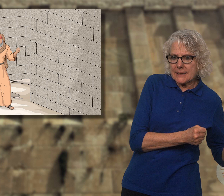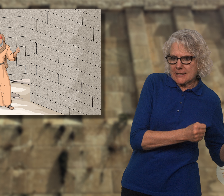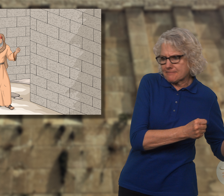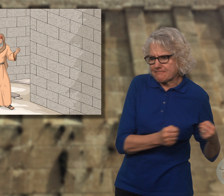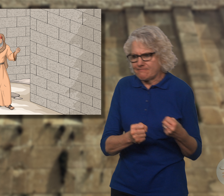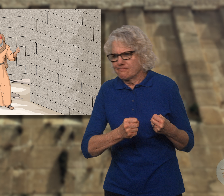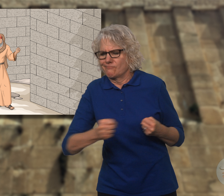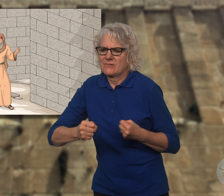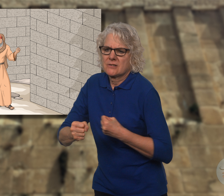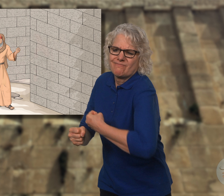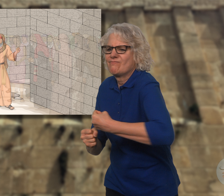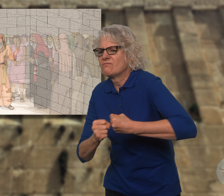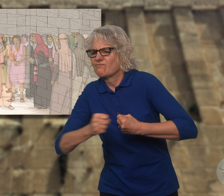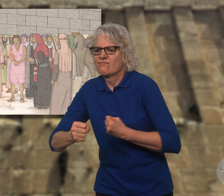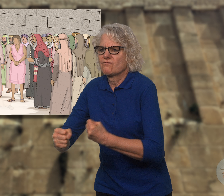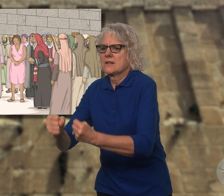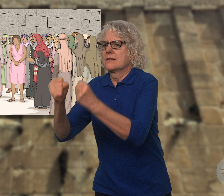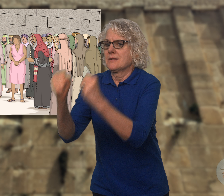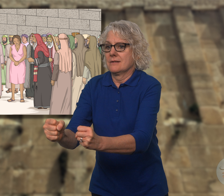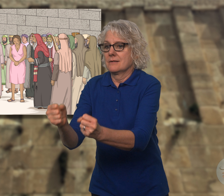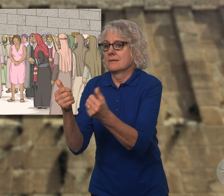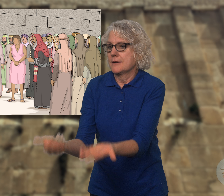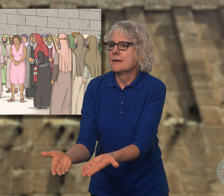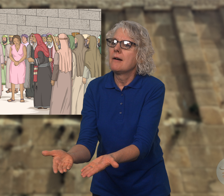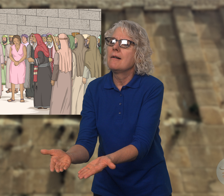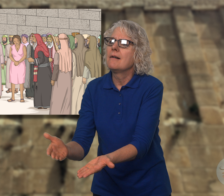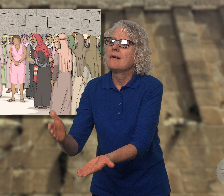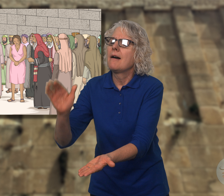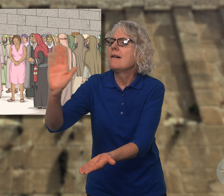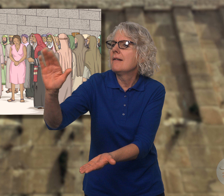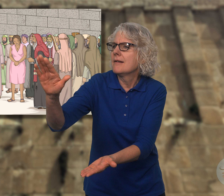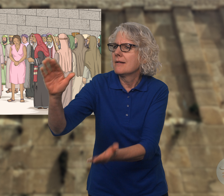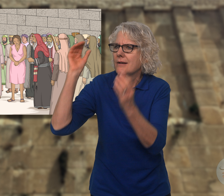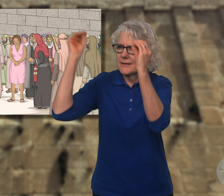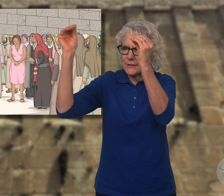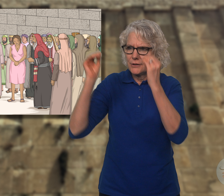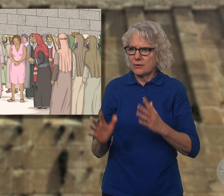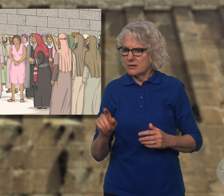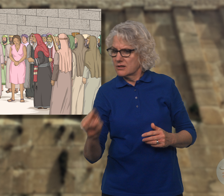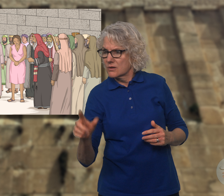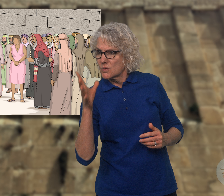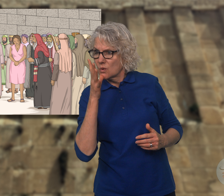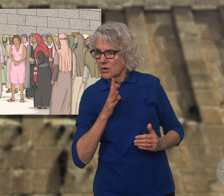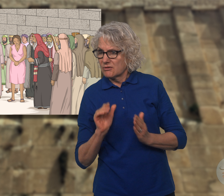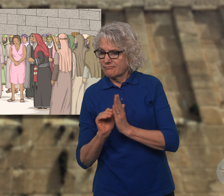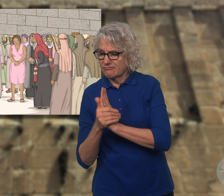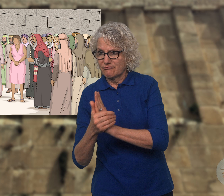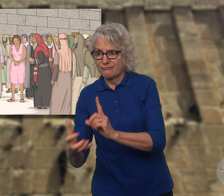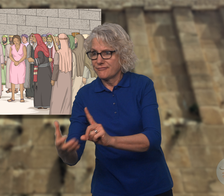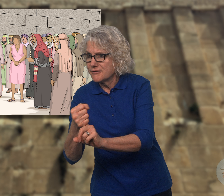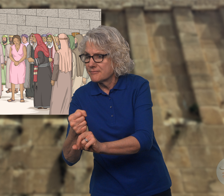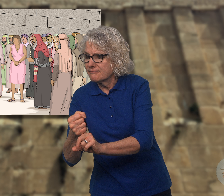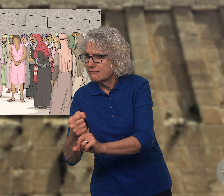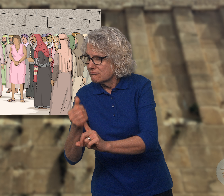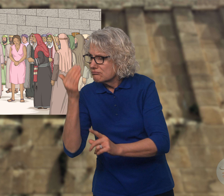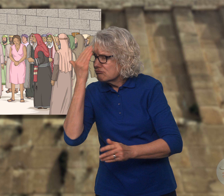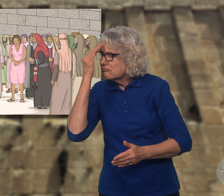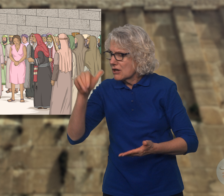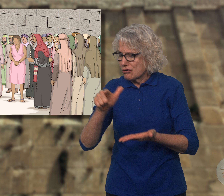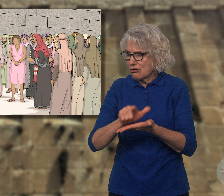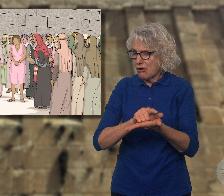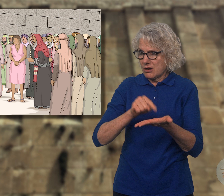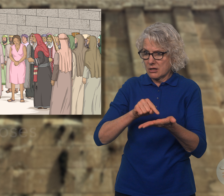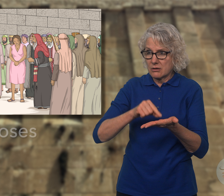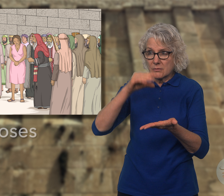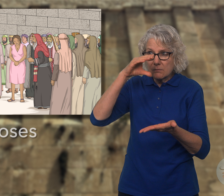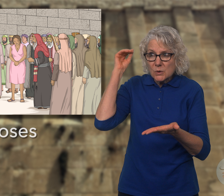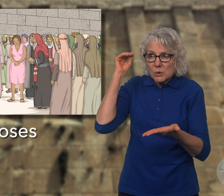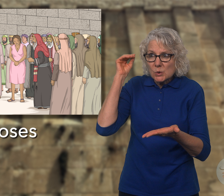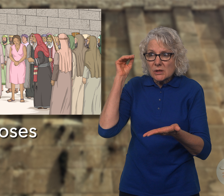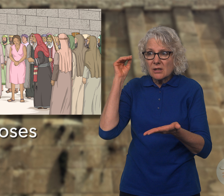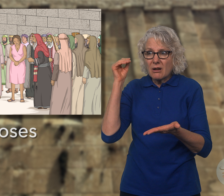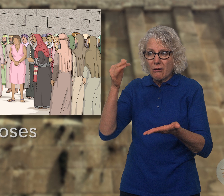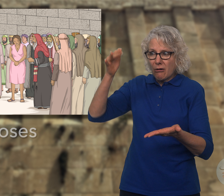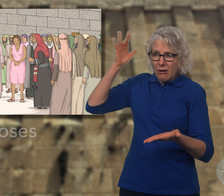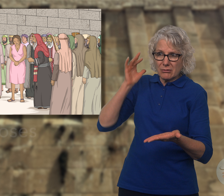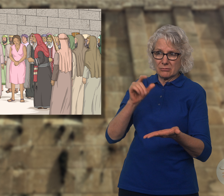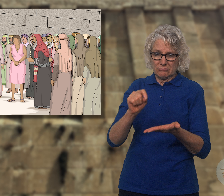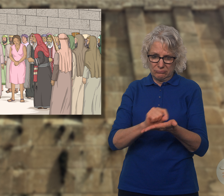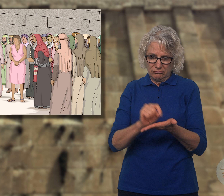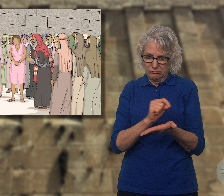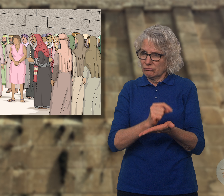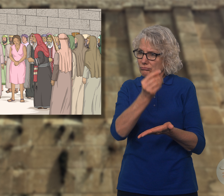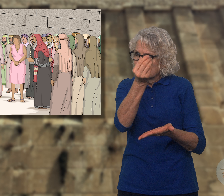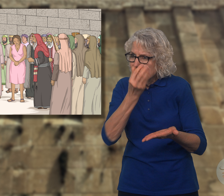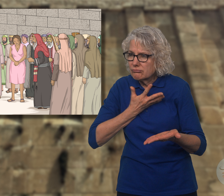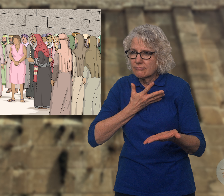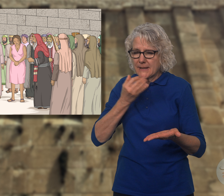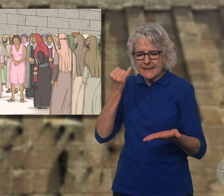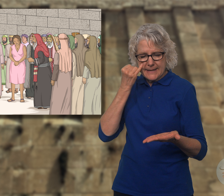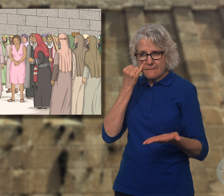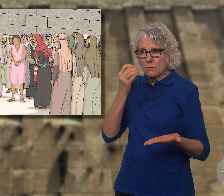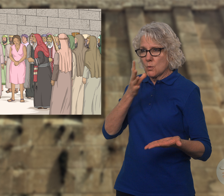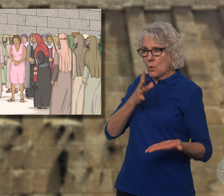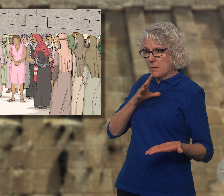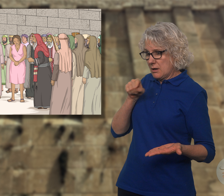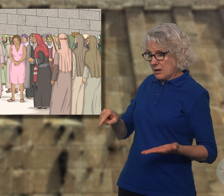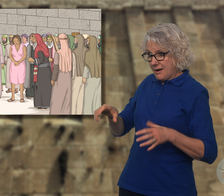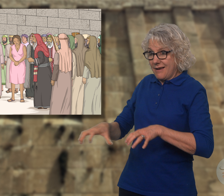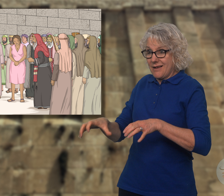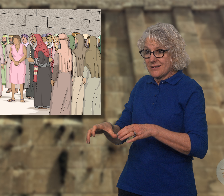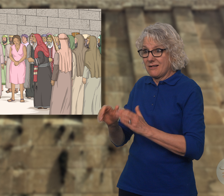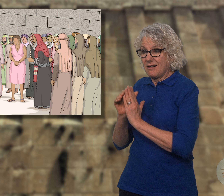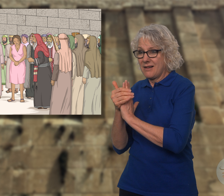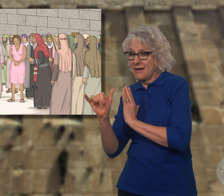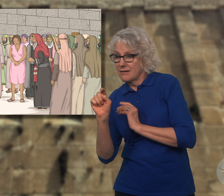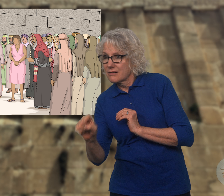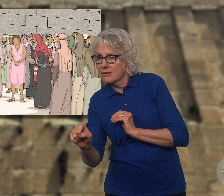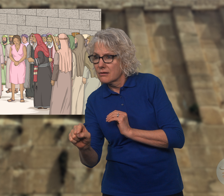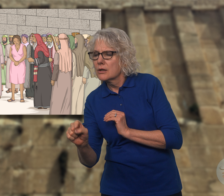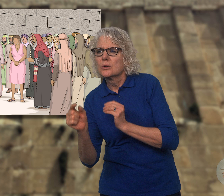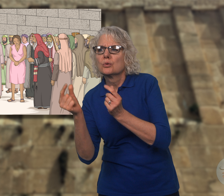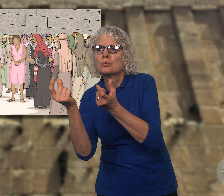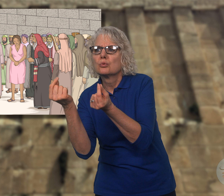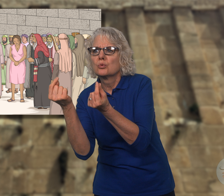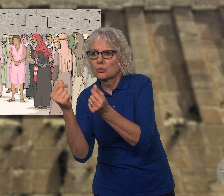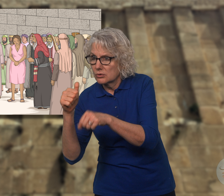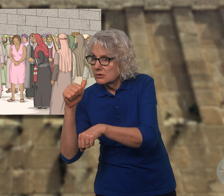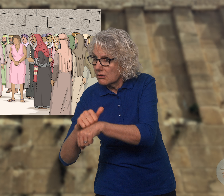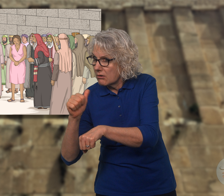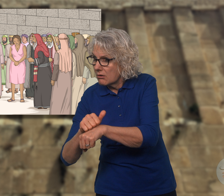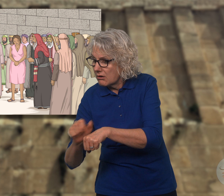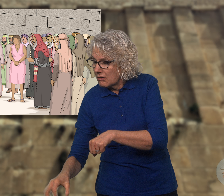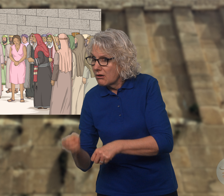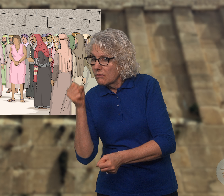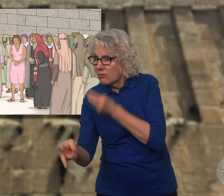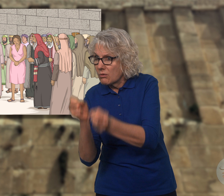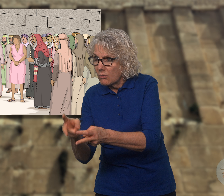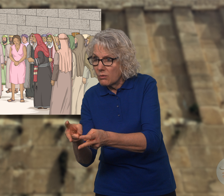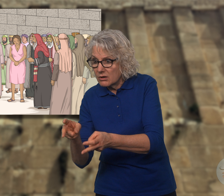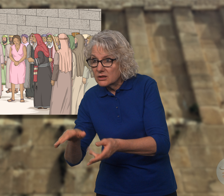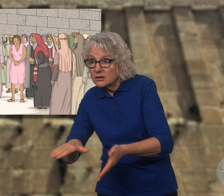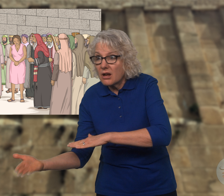They made her stand before them and said, “Teacher, this woman was caught in the act of adultery.